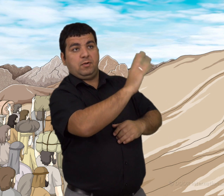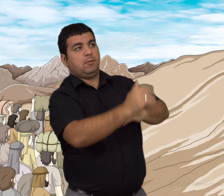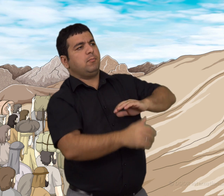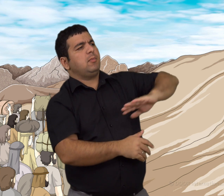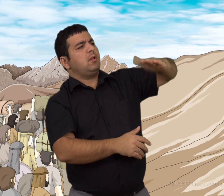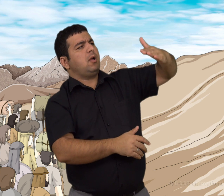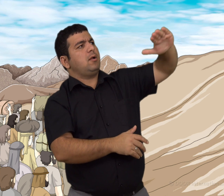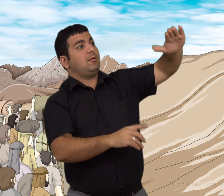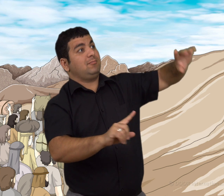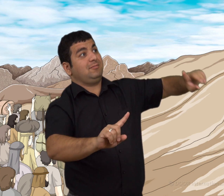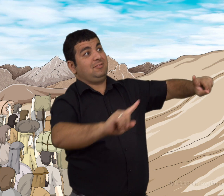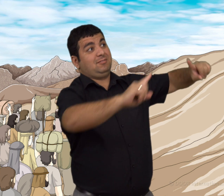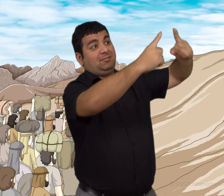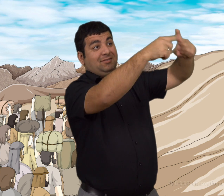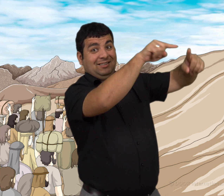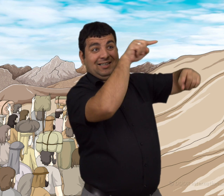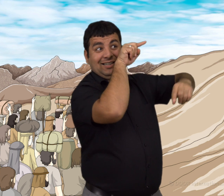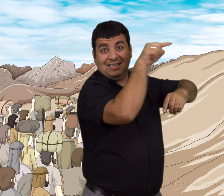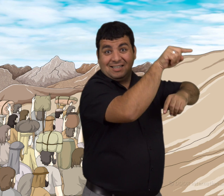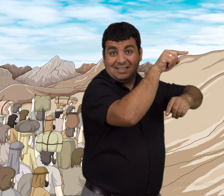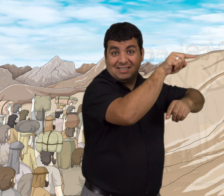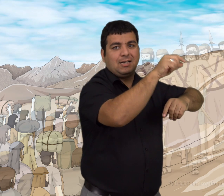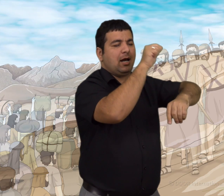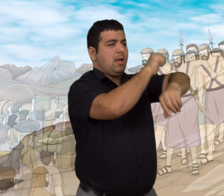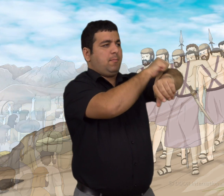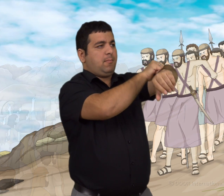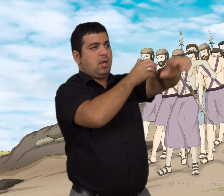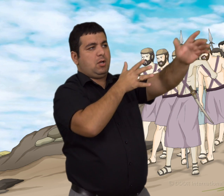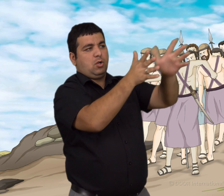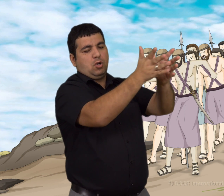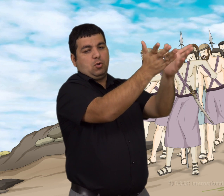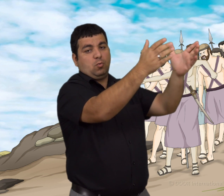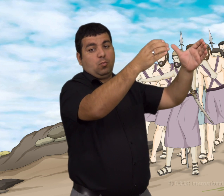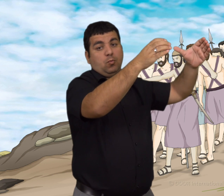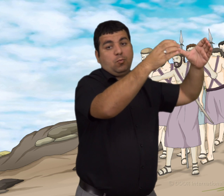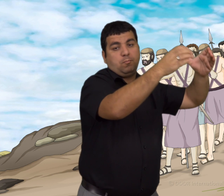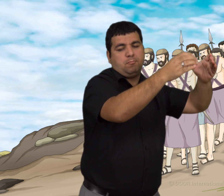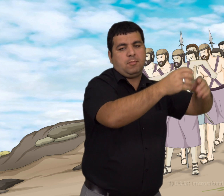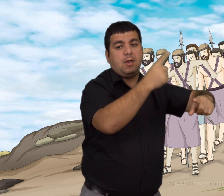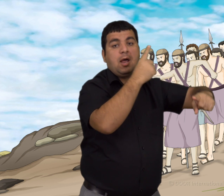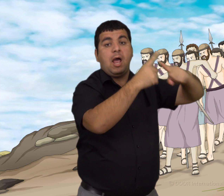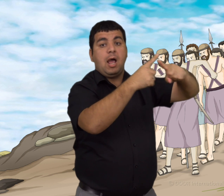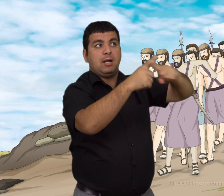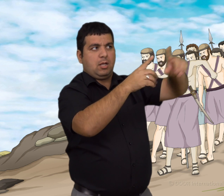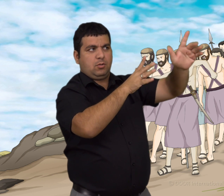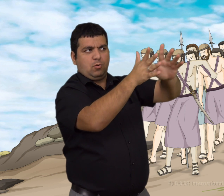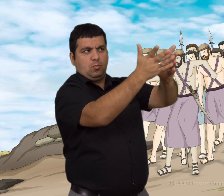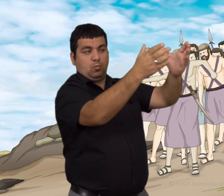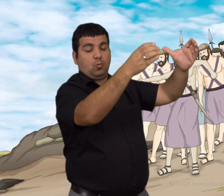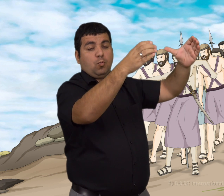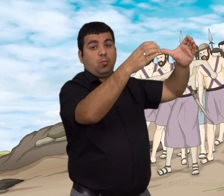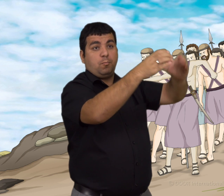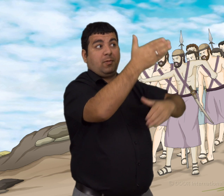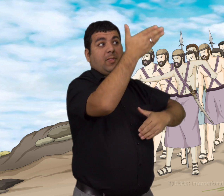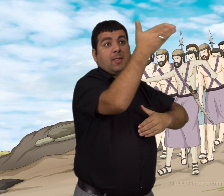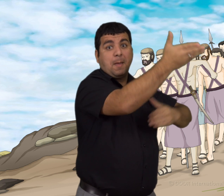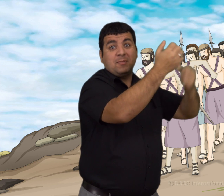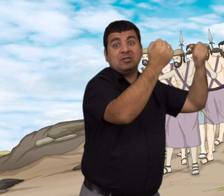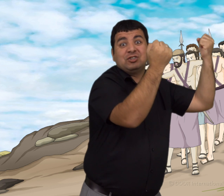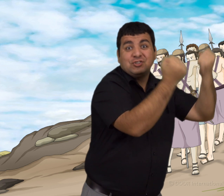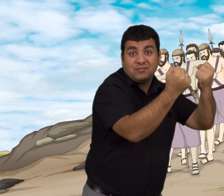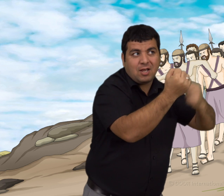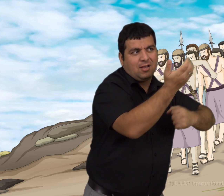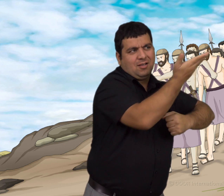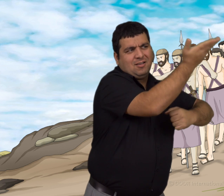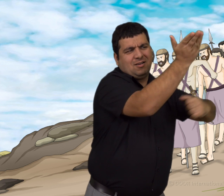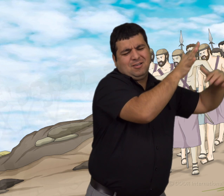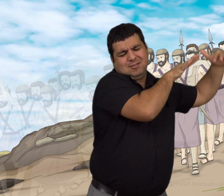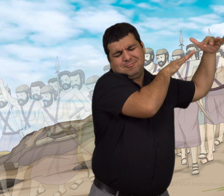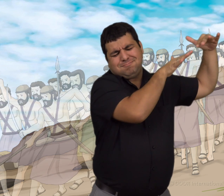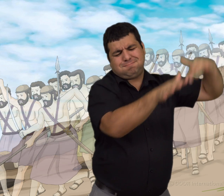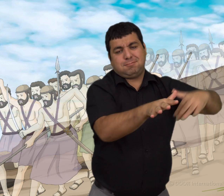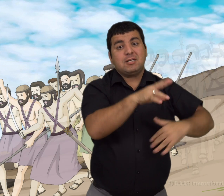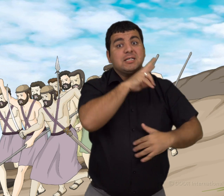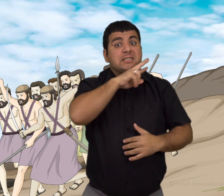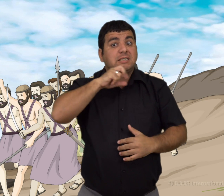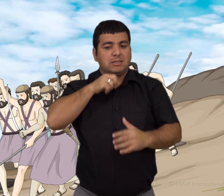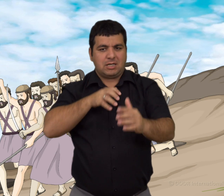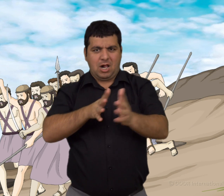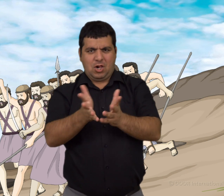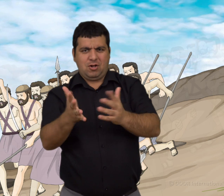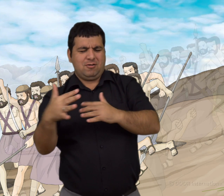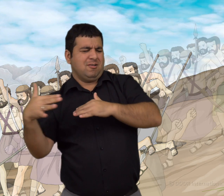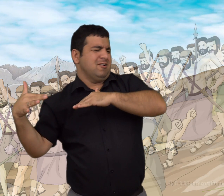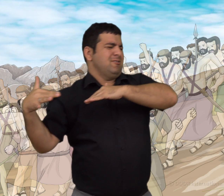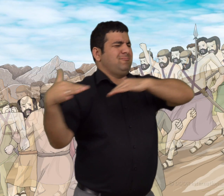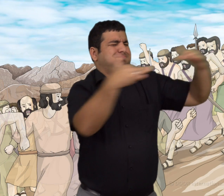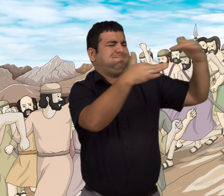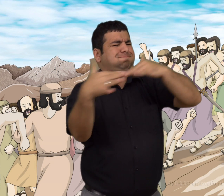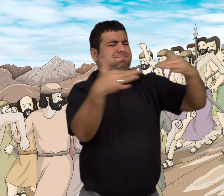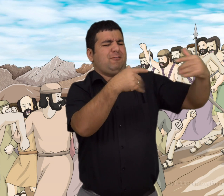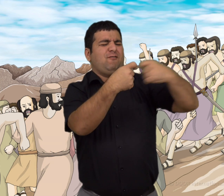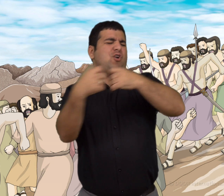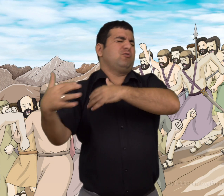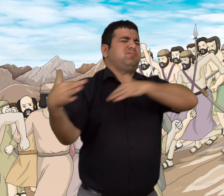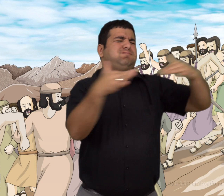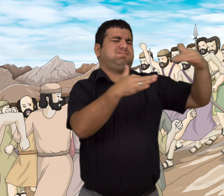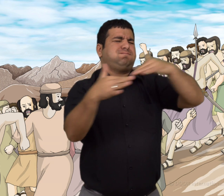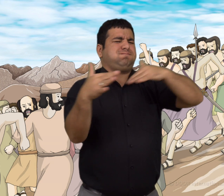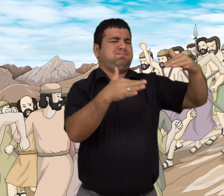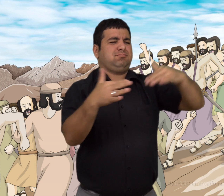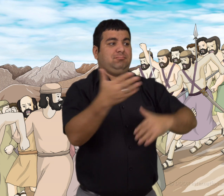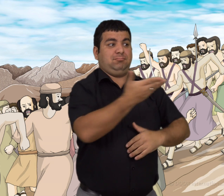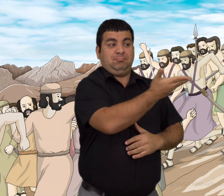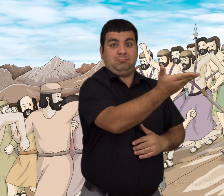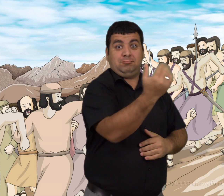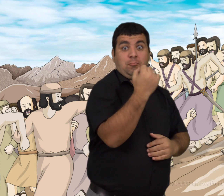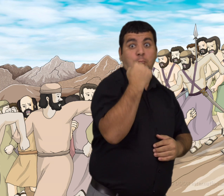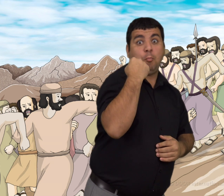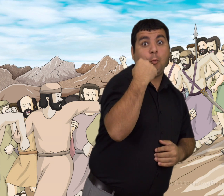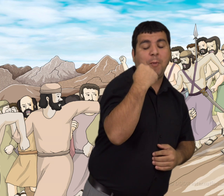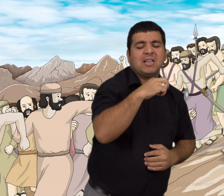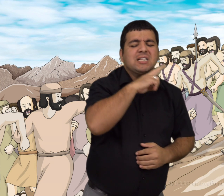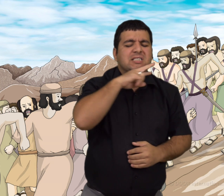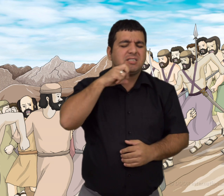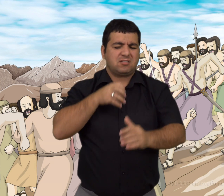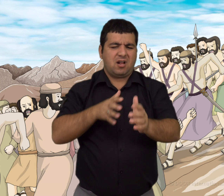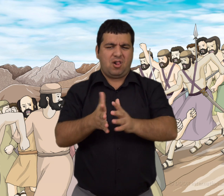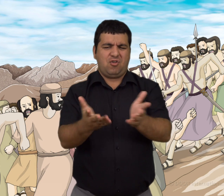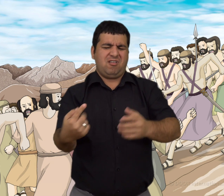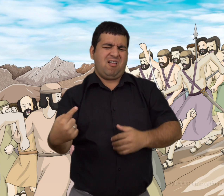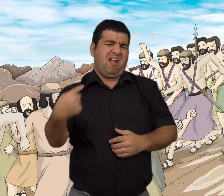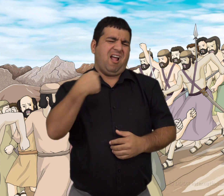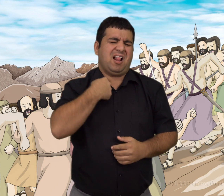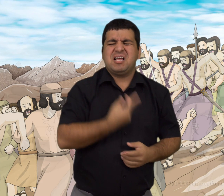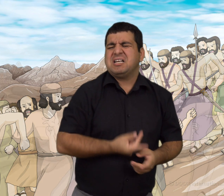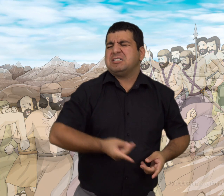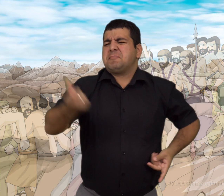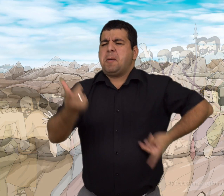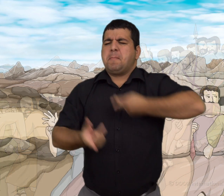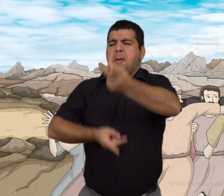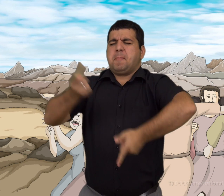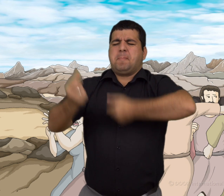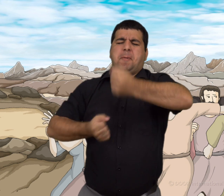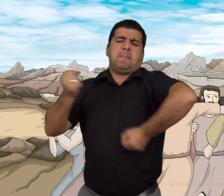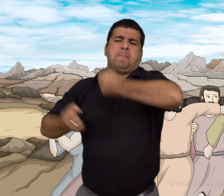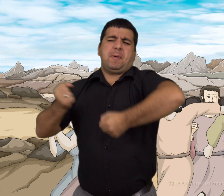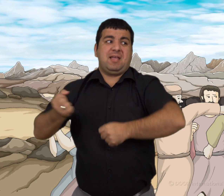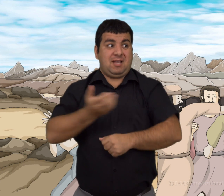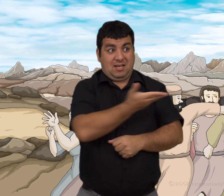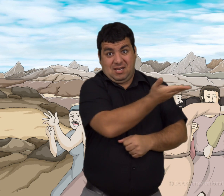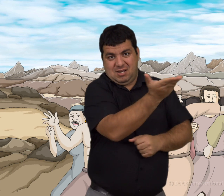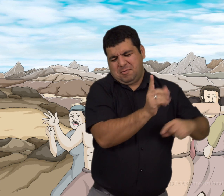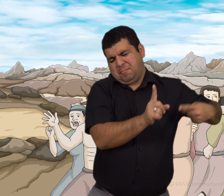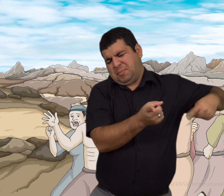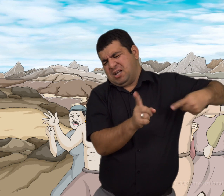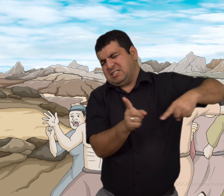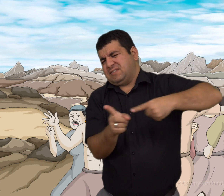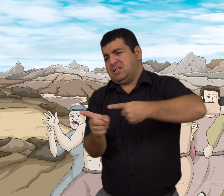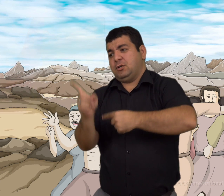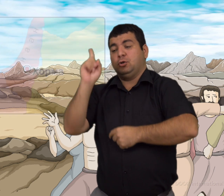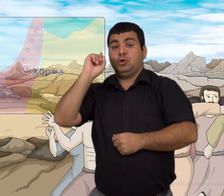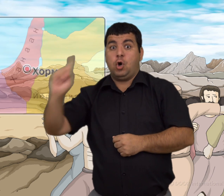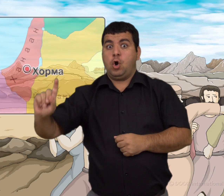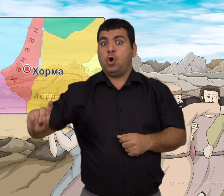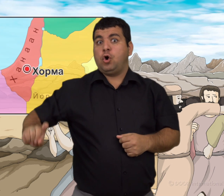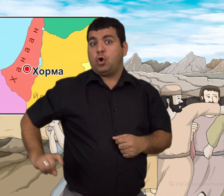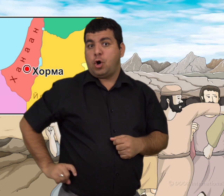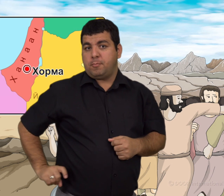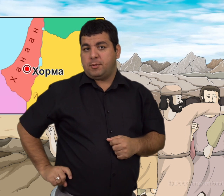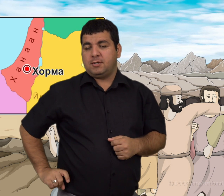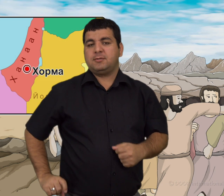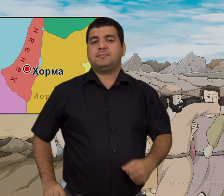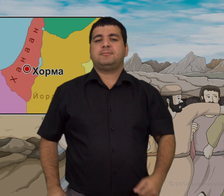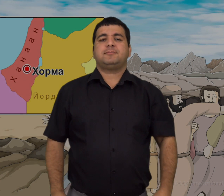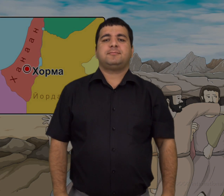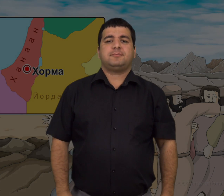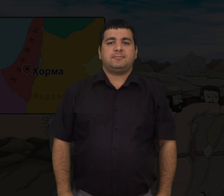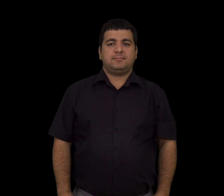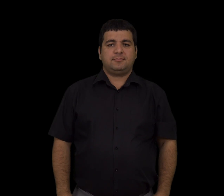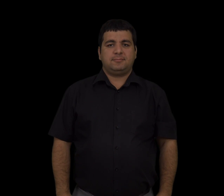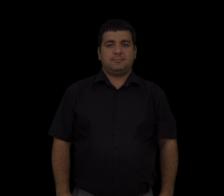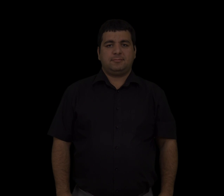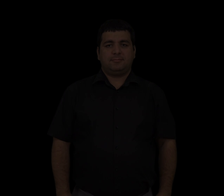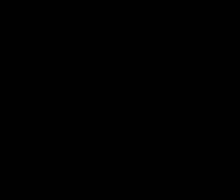Then the Amalekites and Canaanites who lived in that part of the hill country came down, attacked them, and routed them all the way to Hormah.